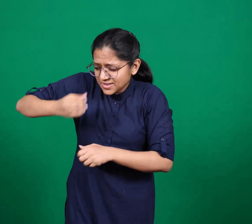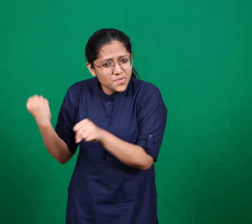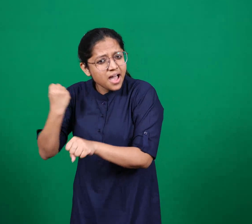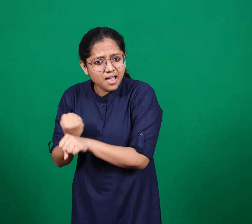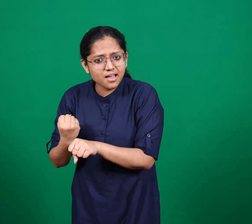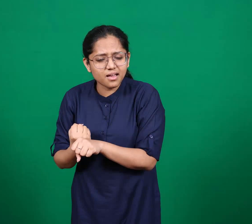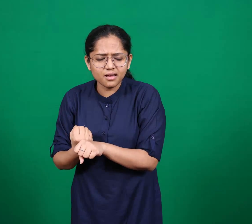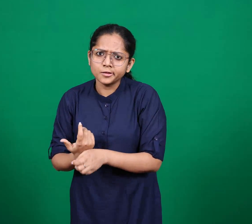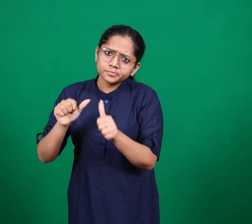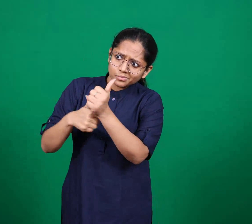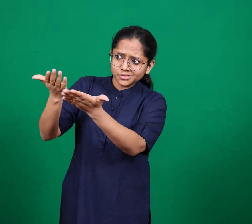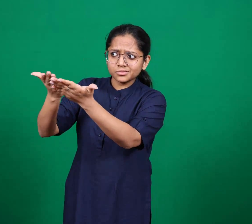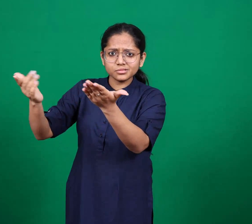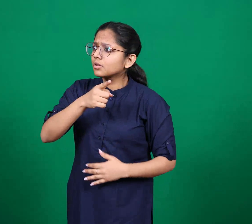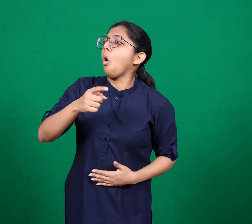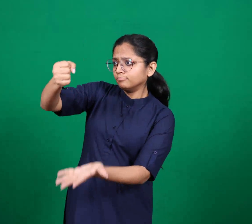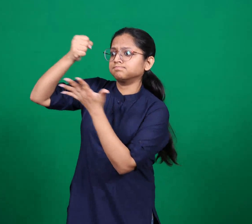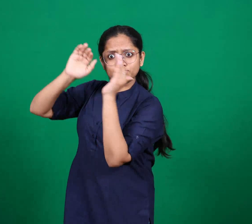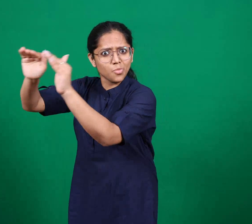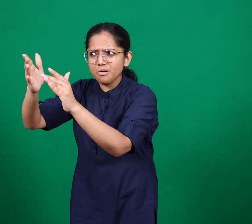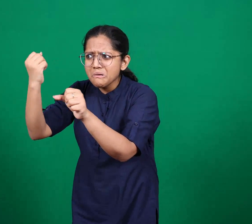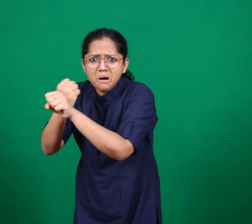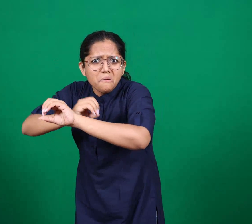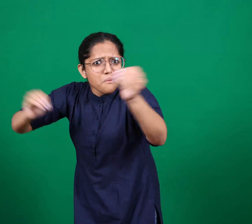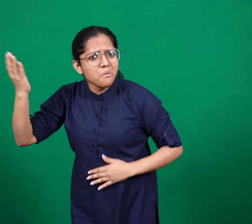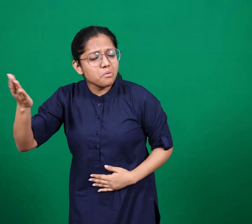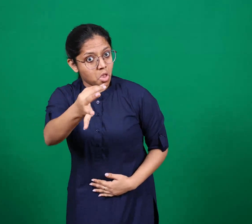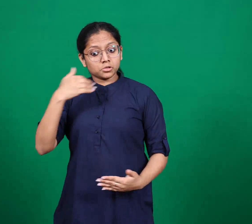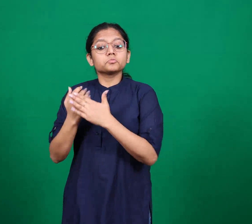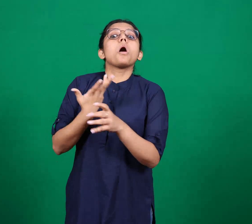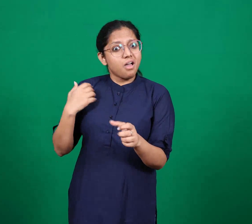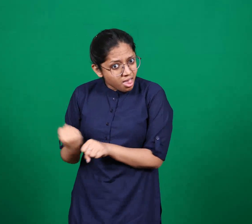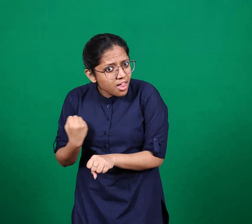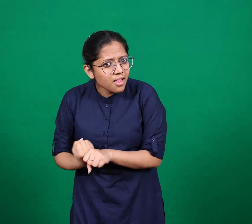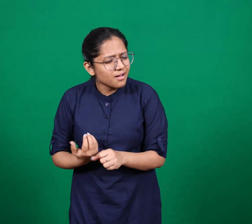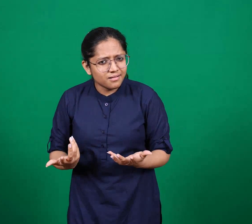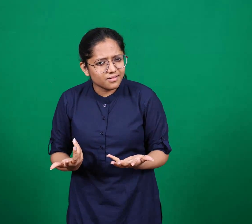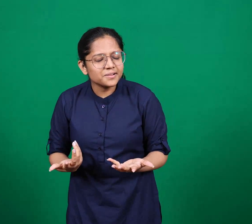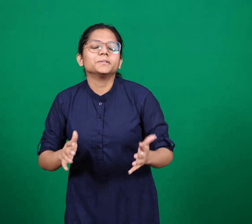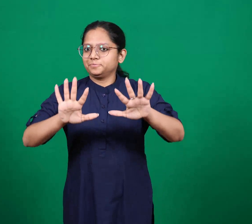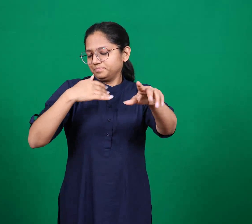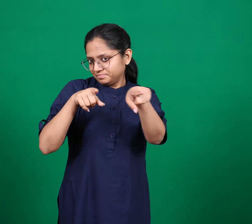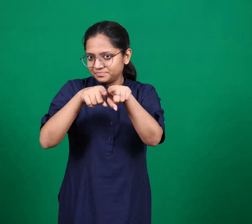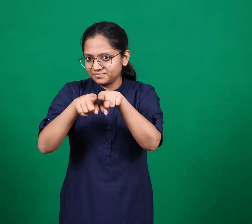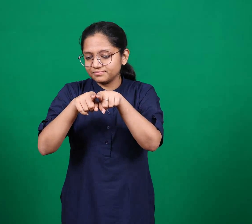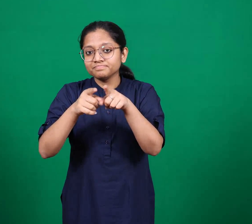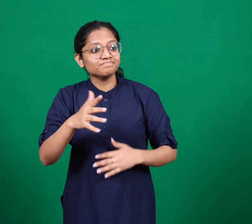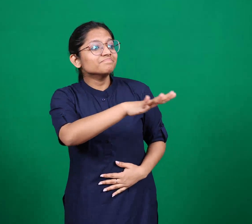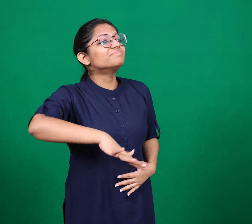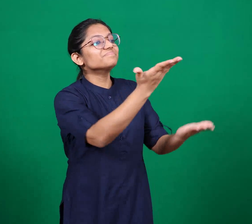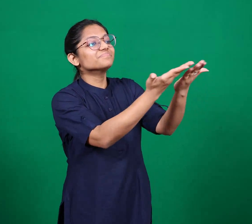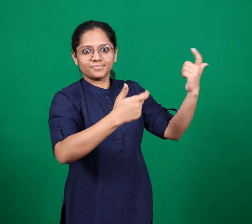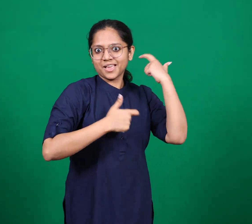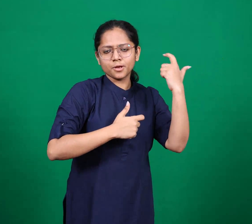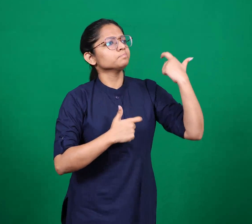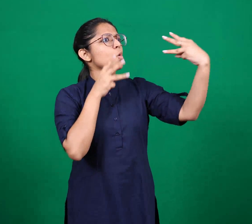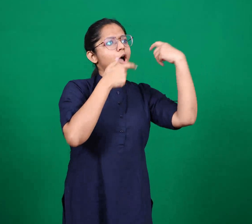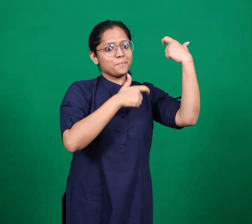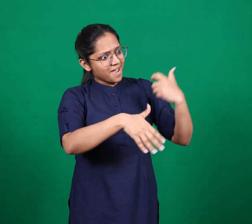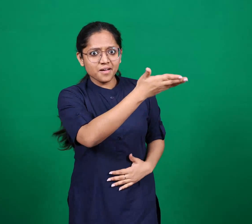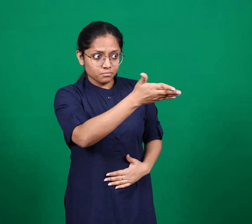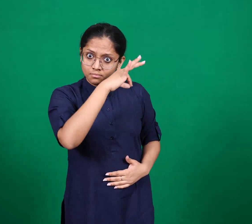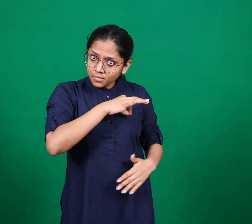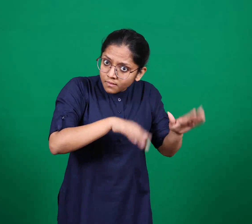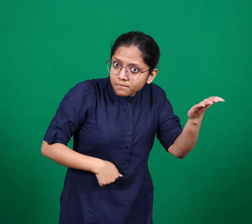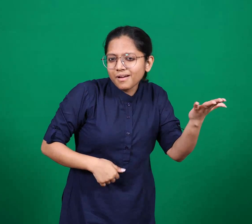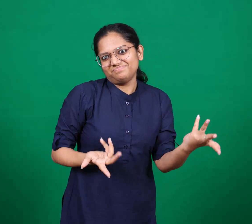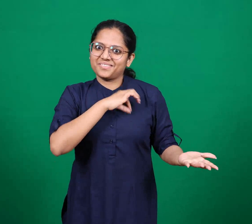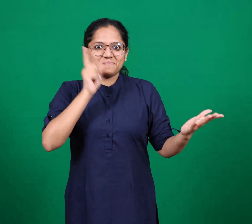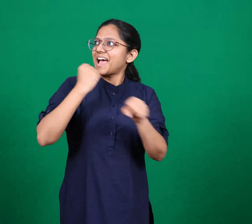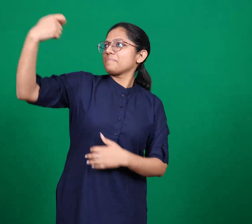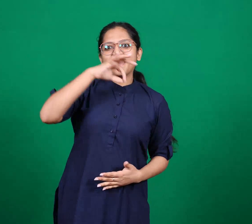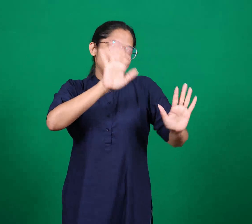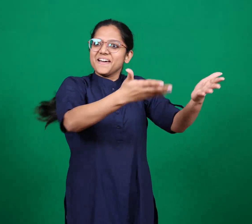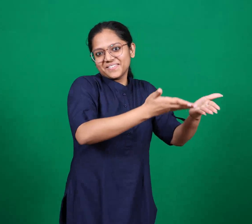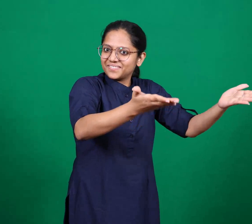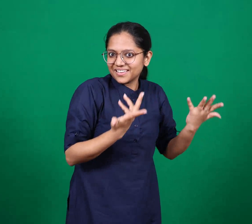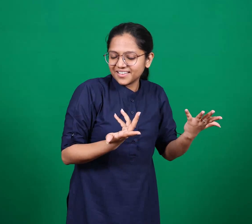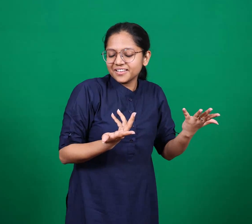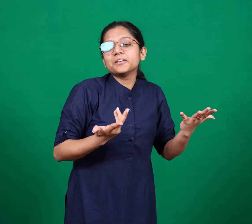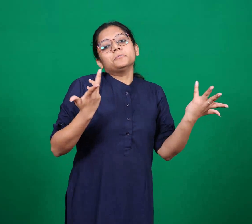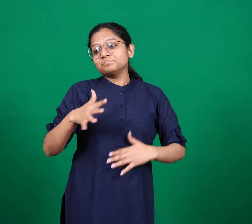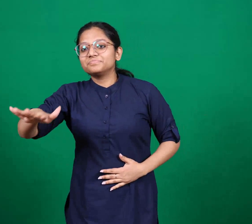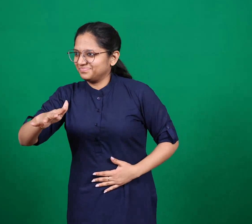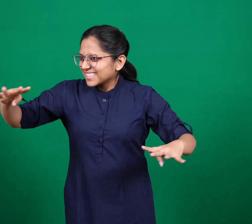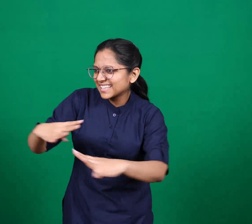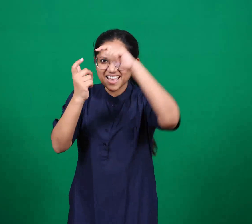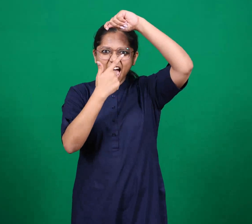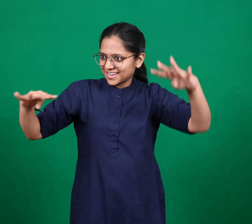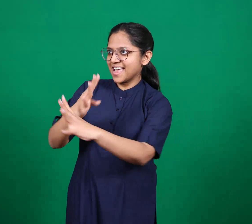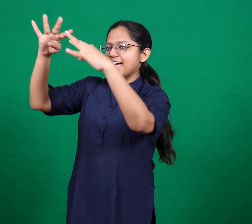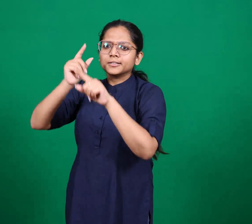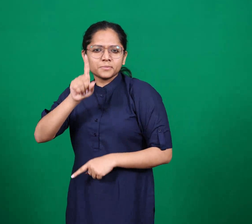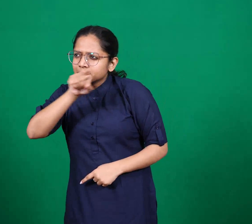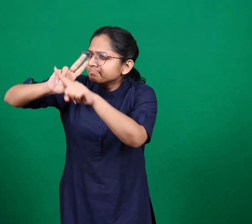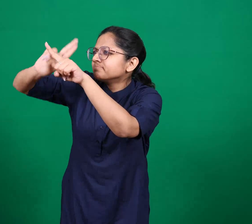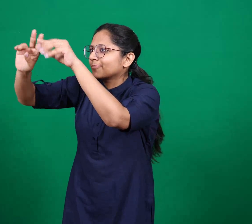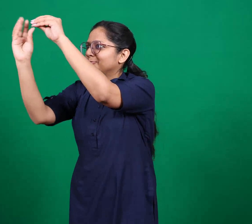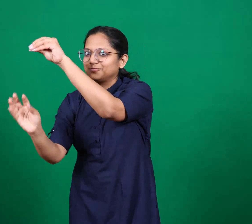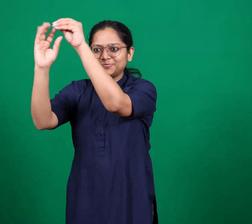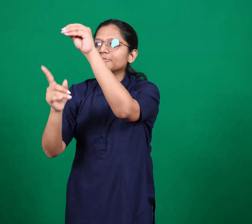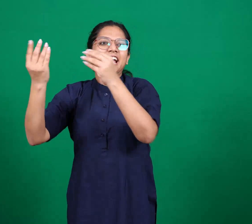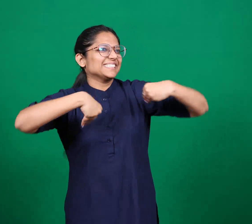Who serves as a soldier at his own expense? Who plants a vineyard and does not eat of its fruit?